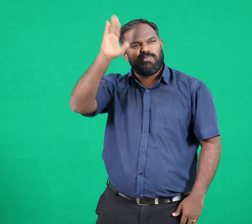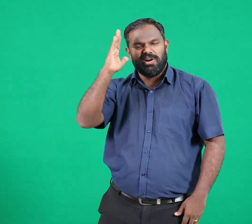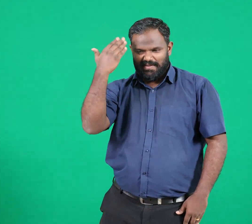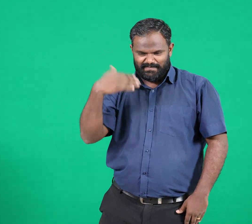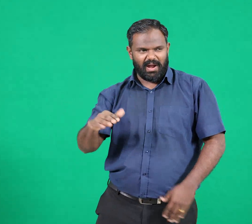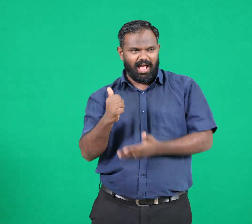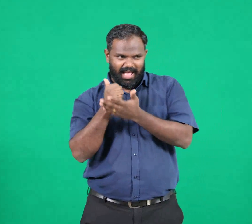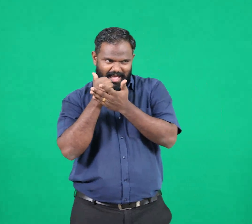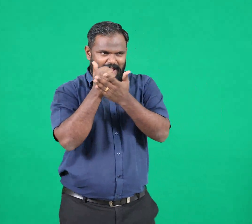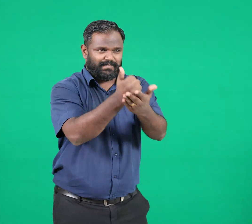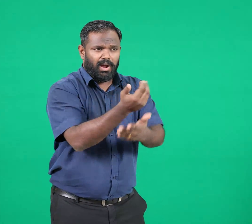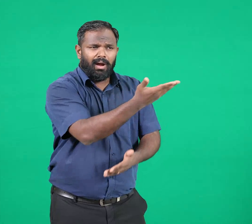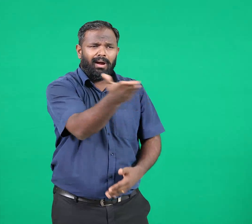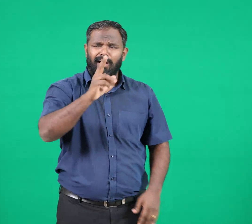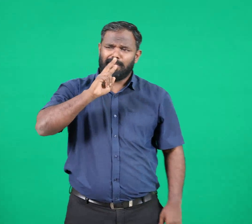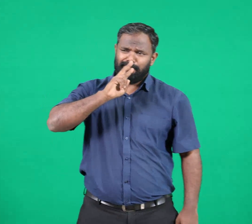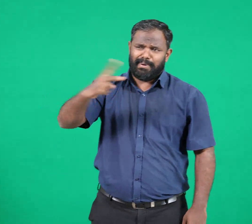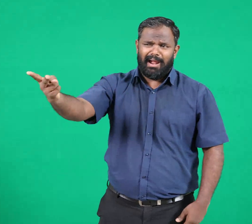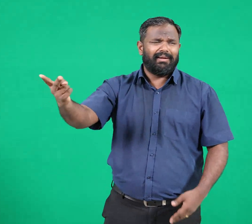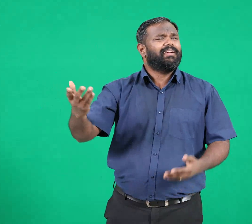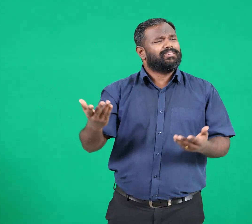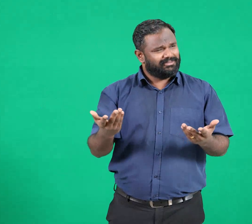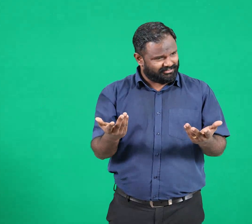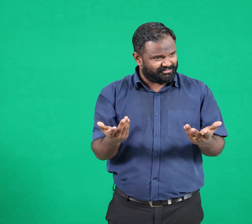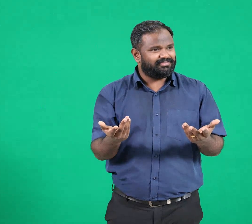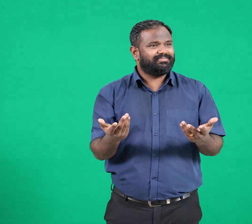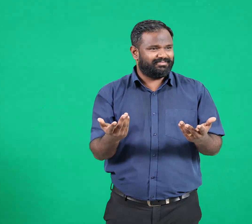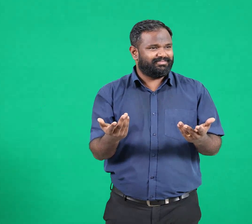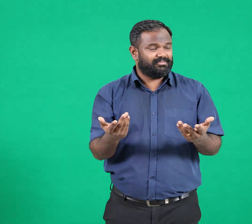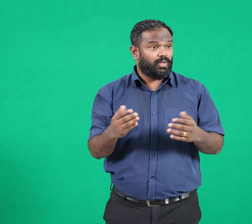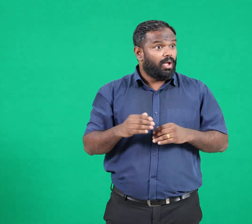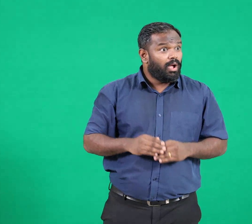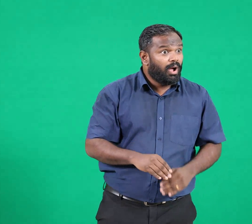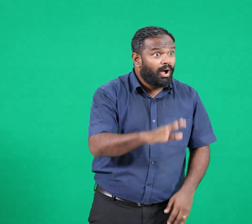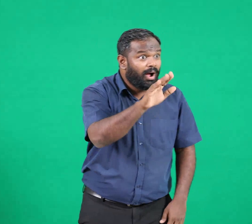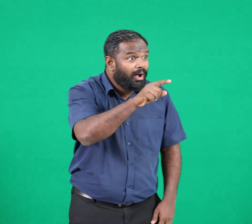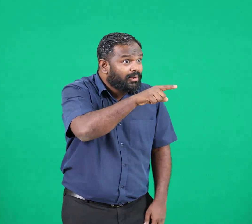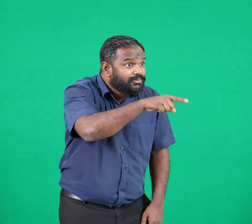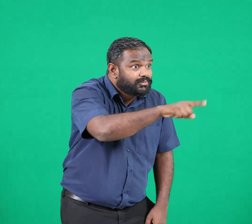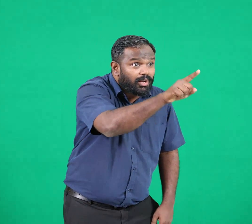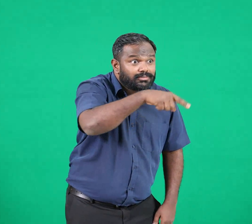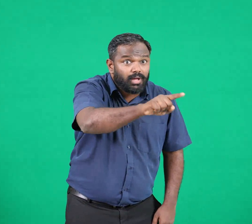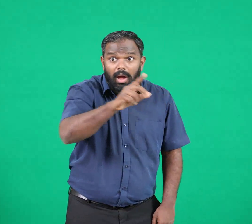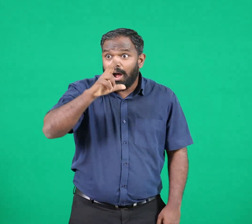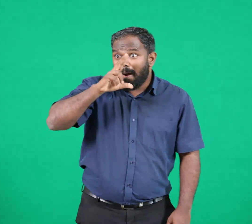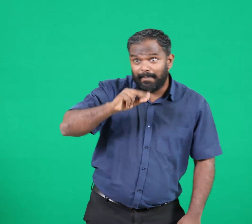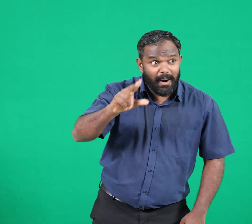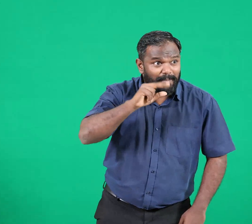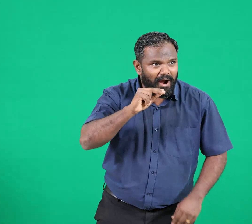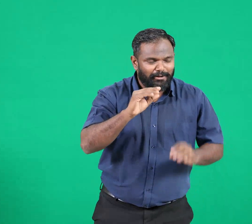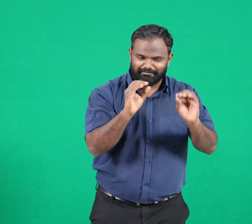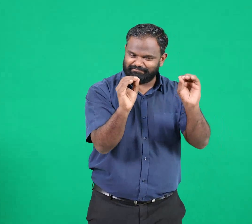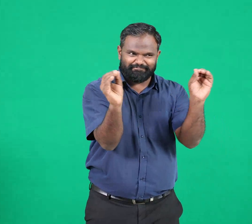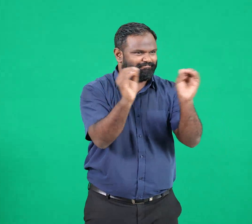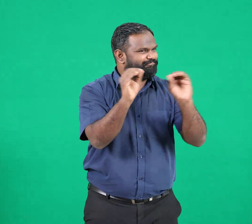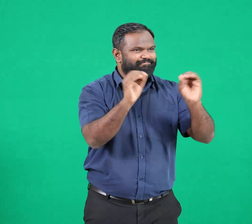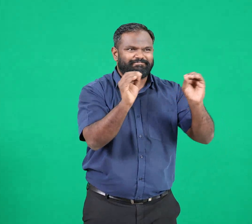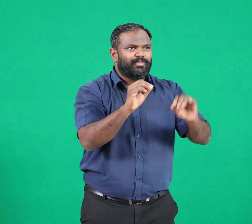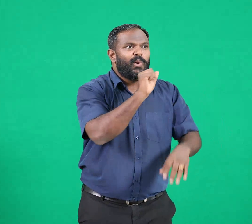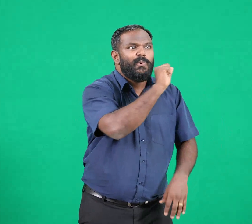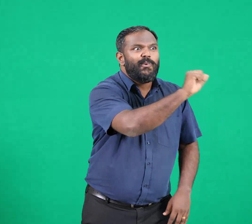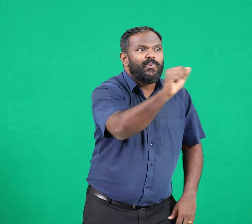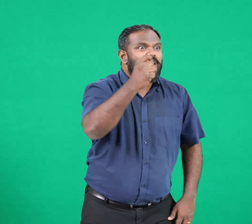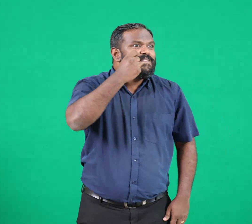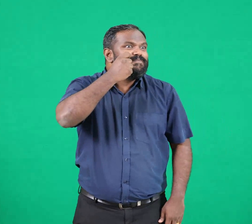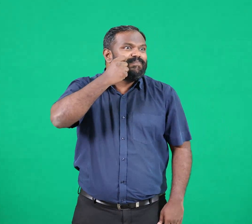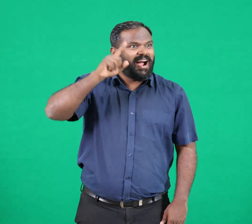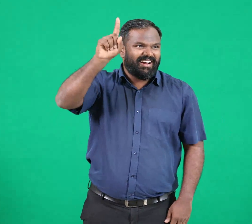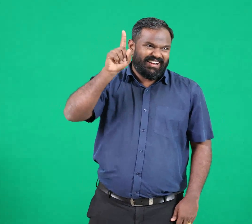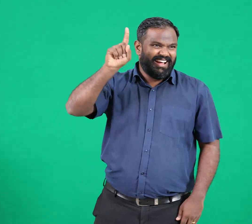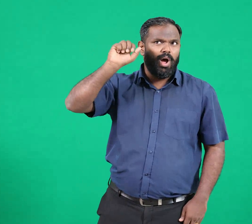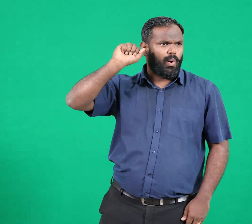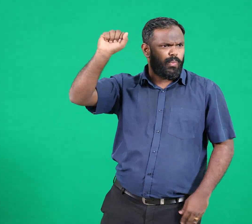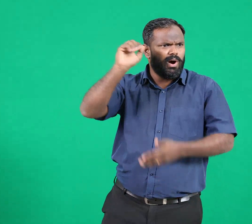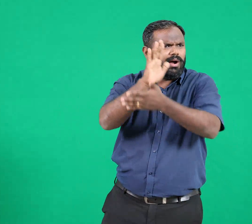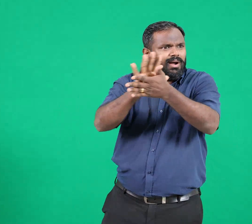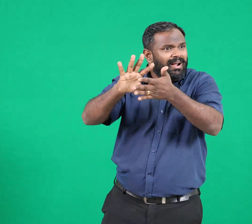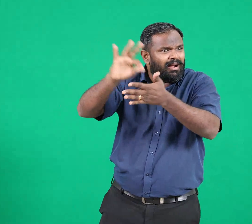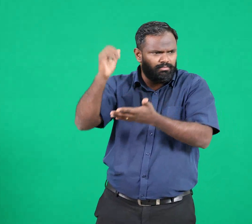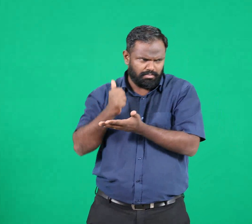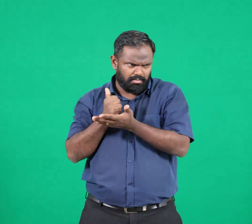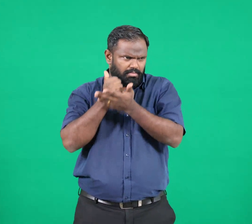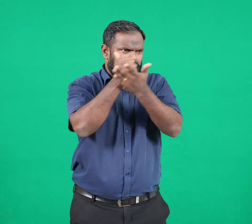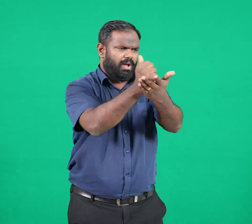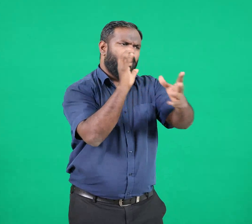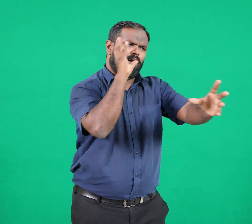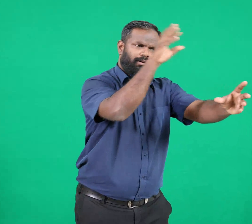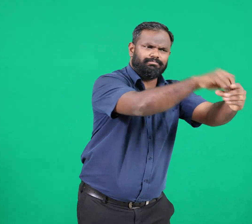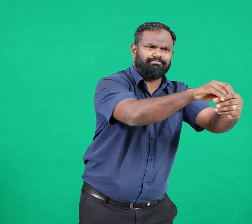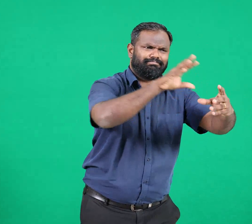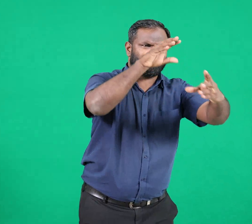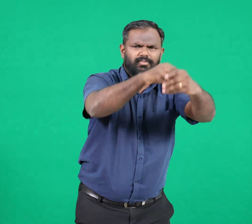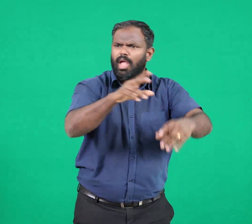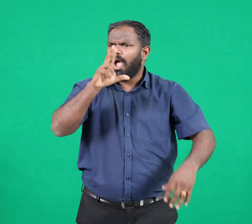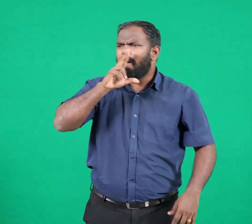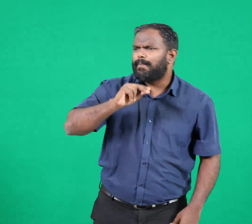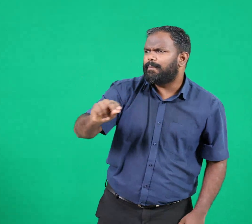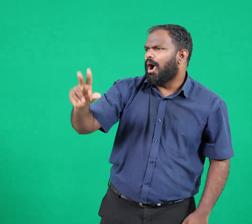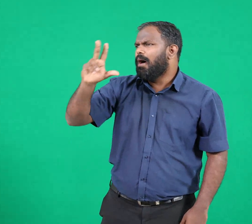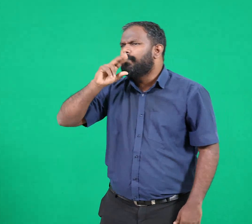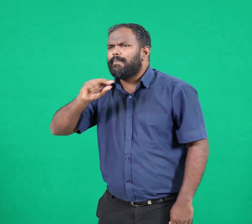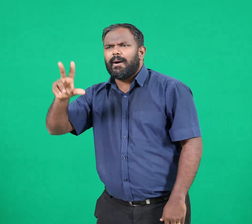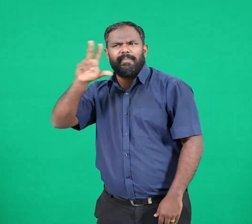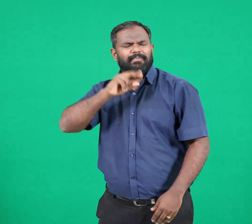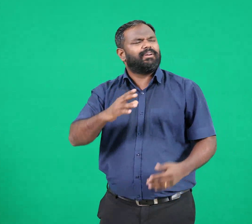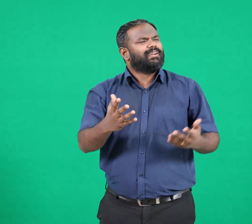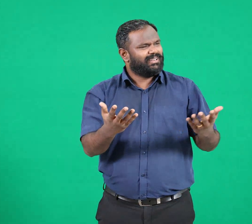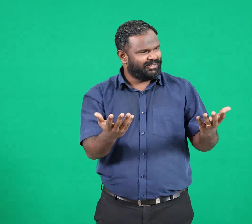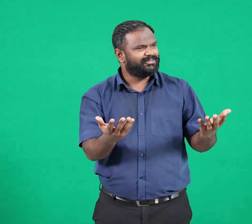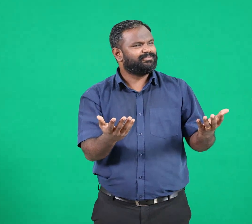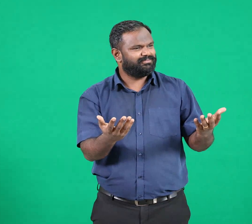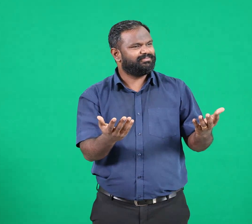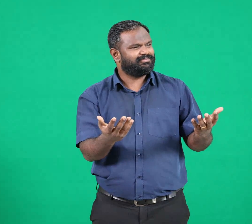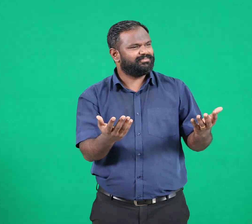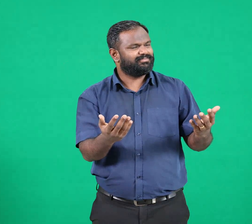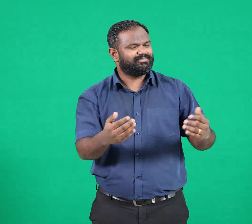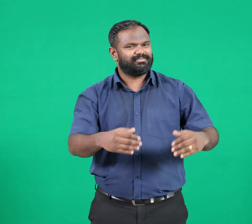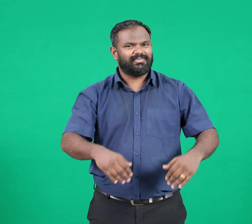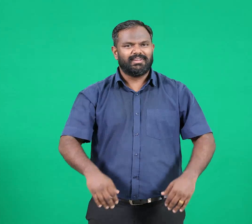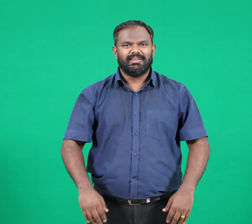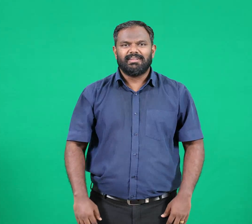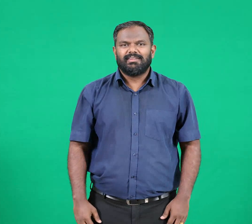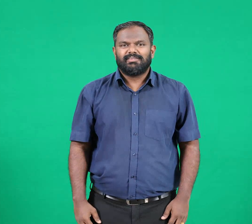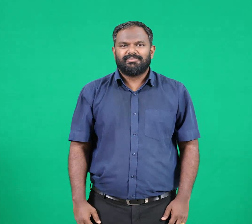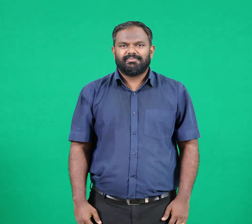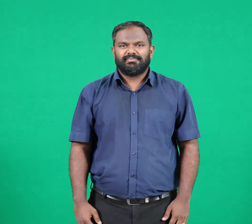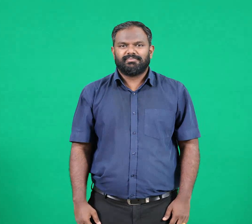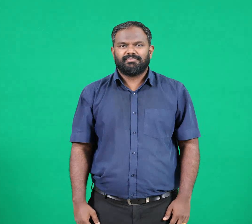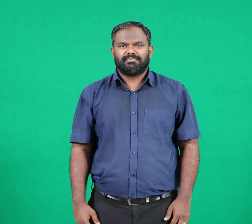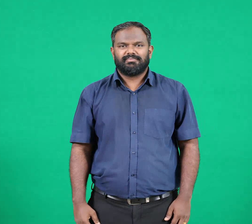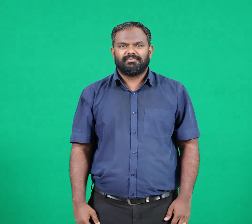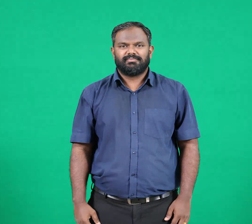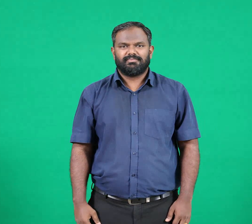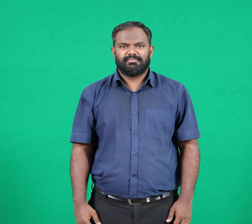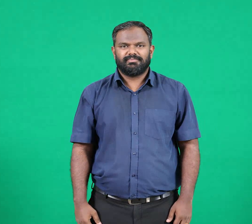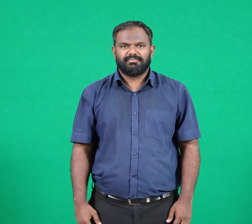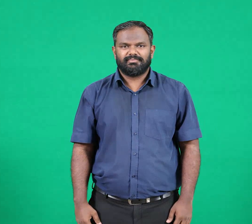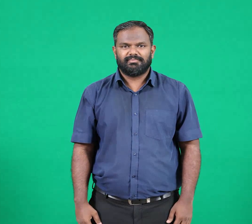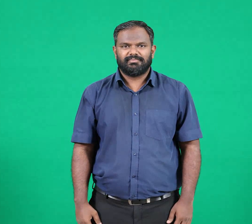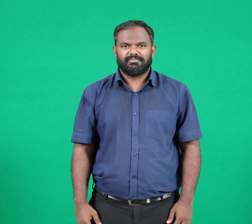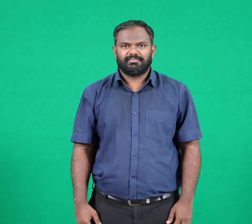For it will not be you speaking, but the Spirit of your Father speaking through you.